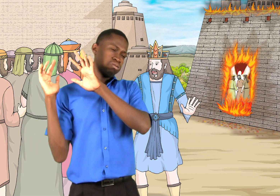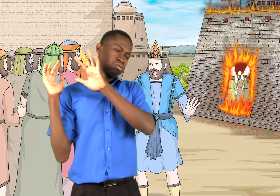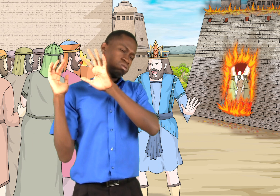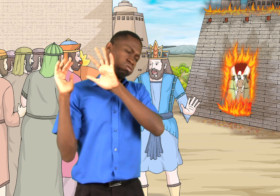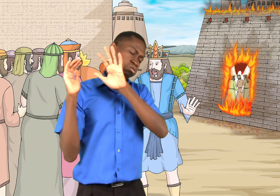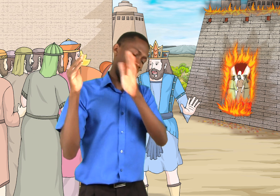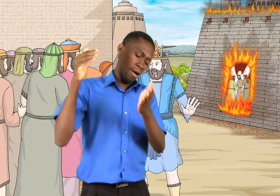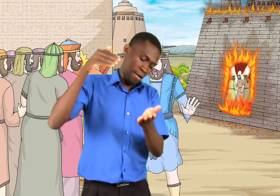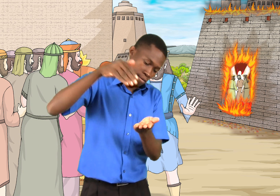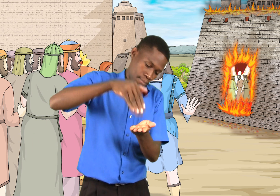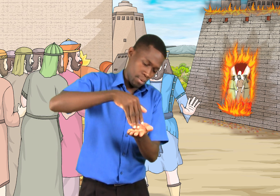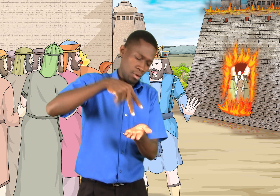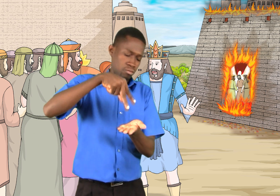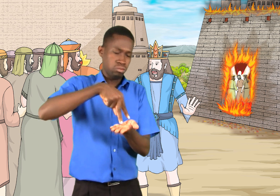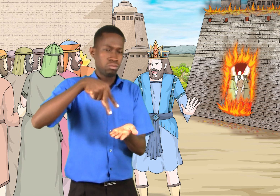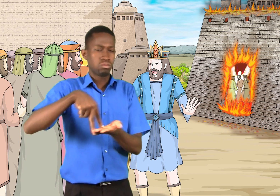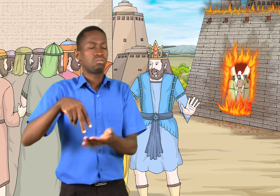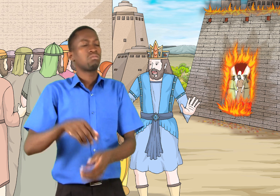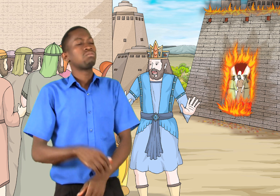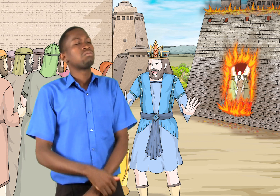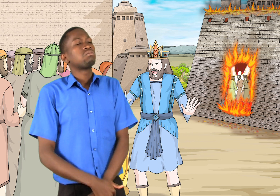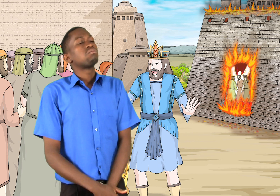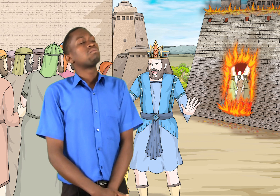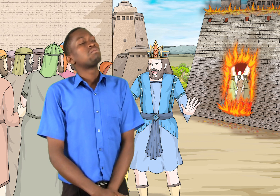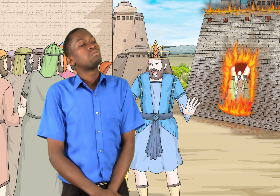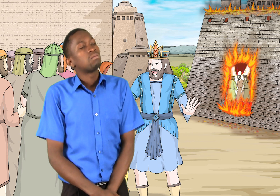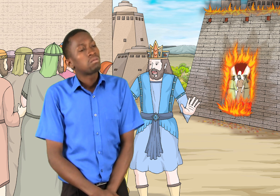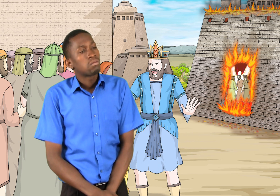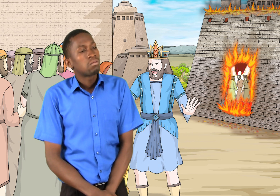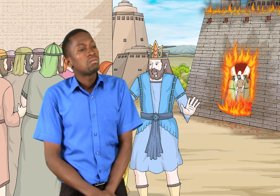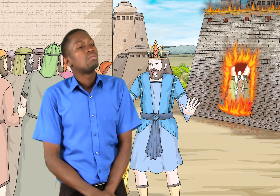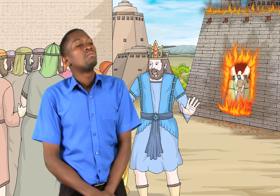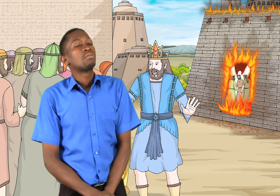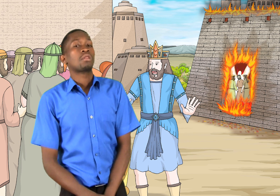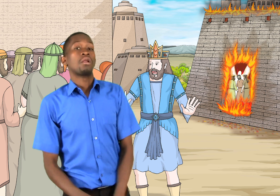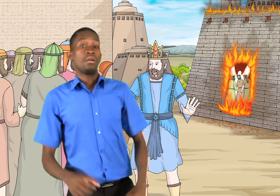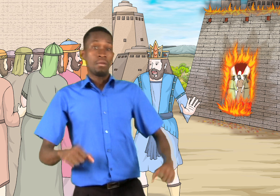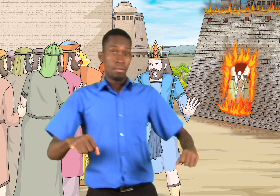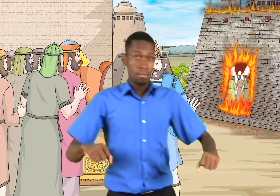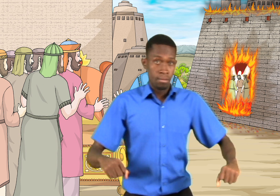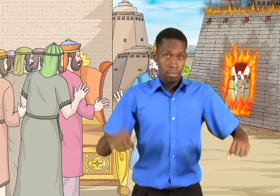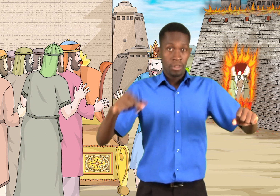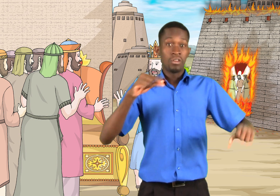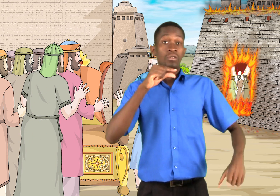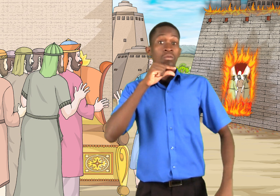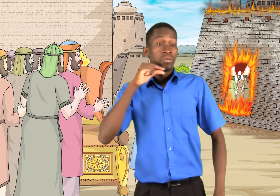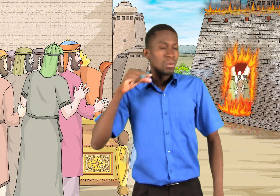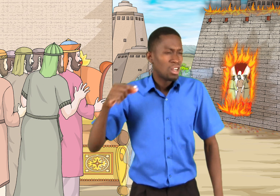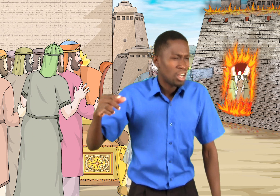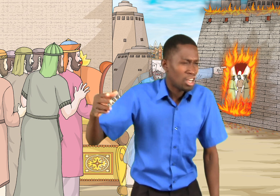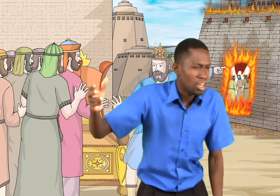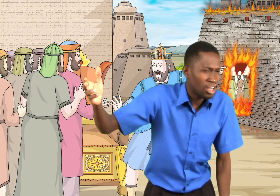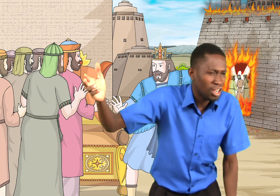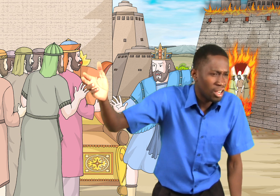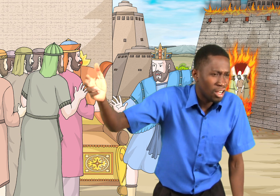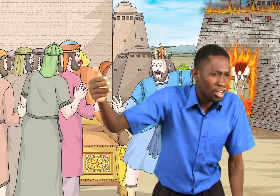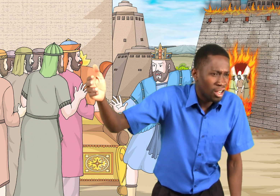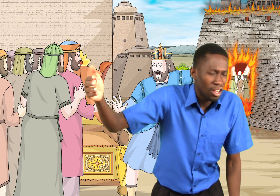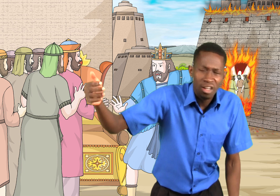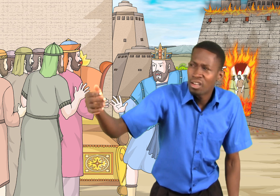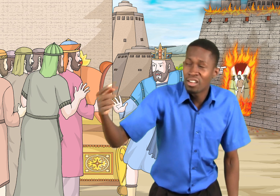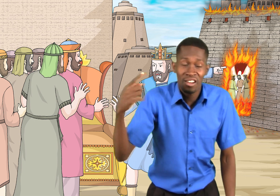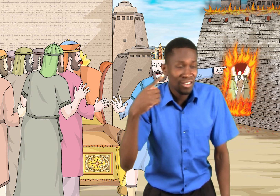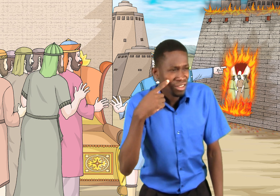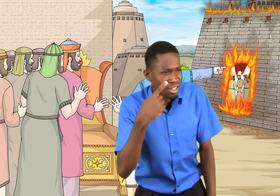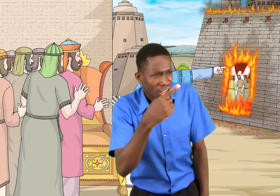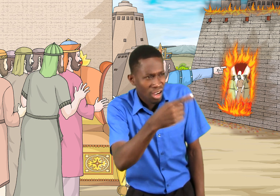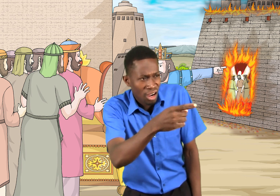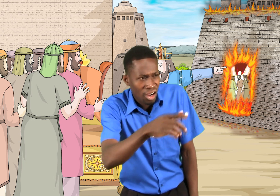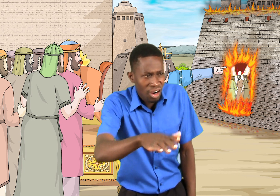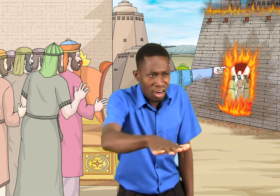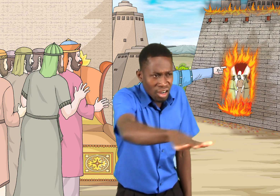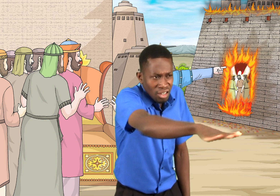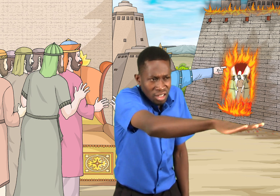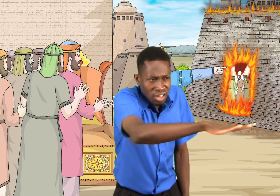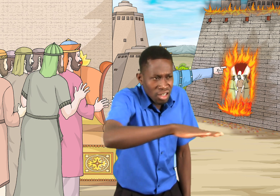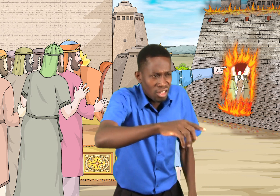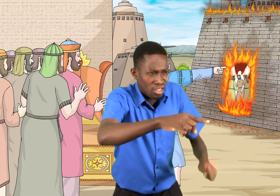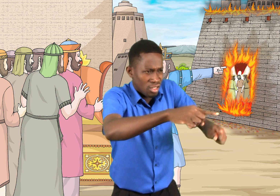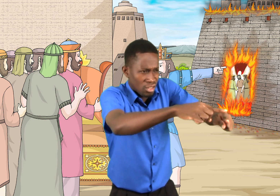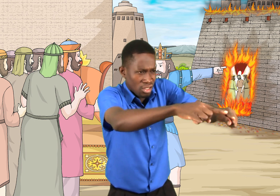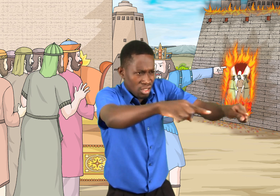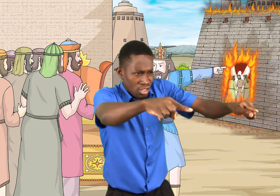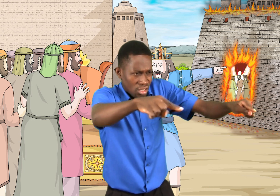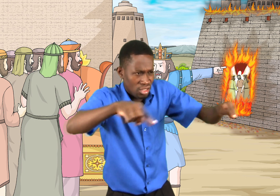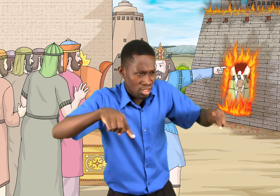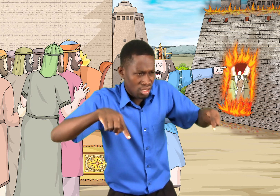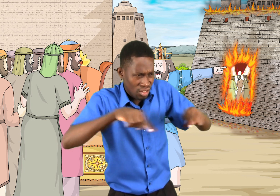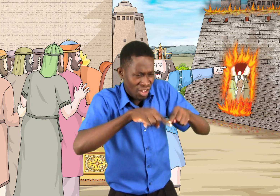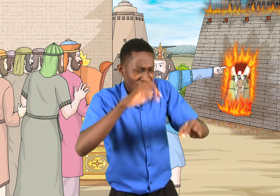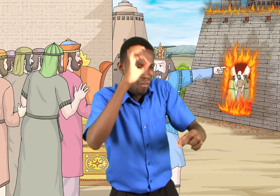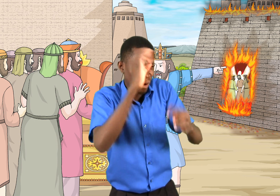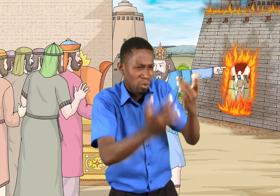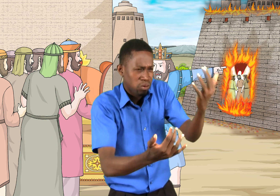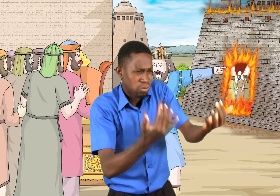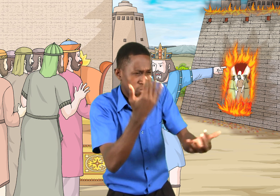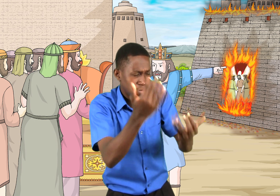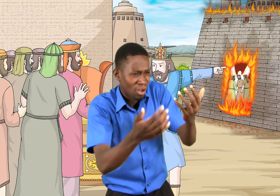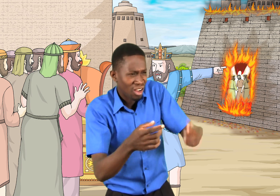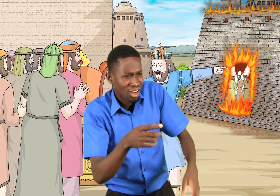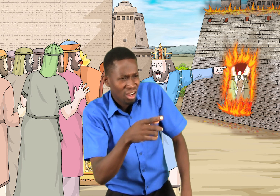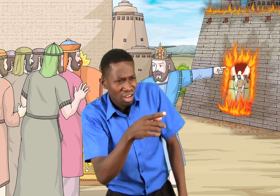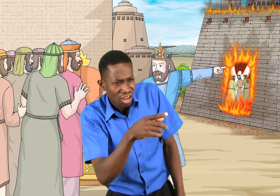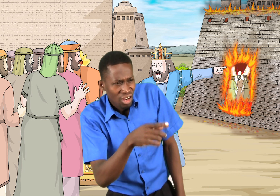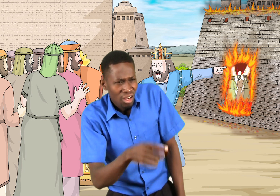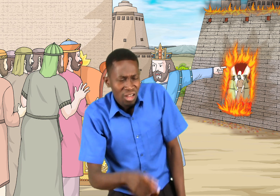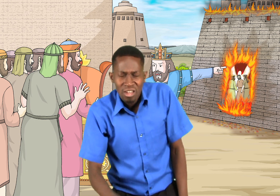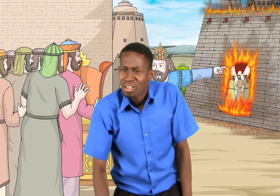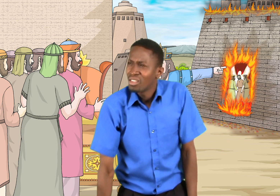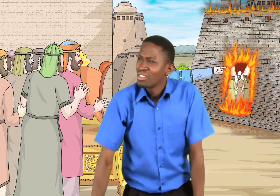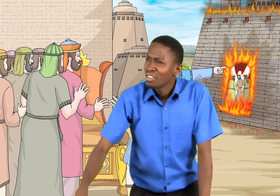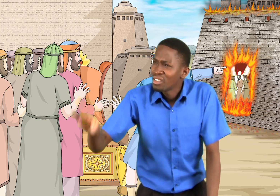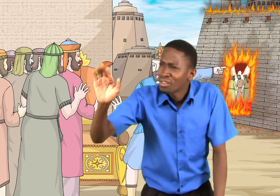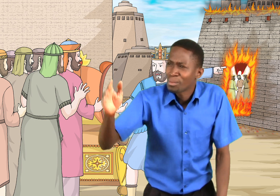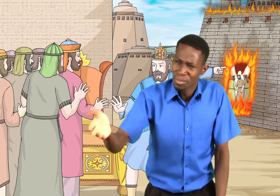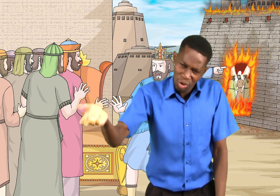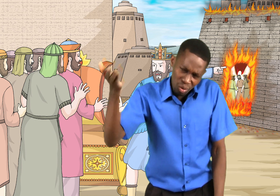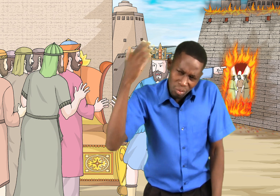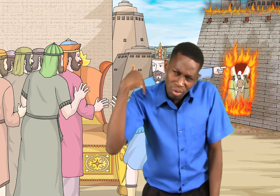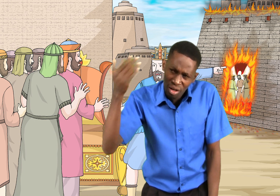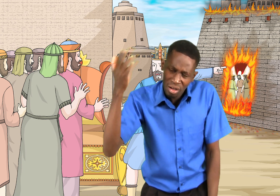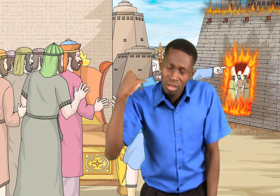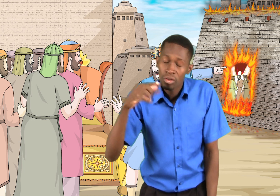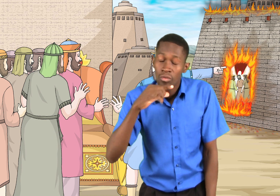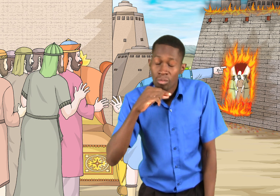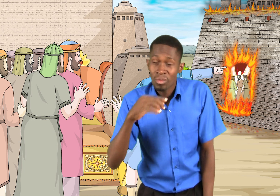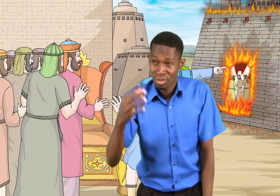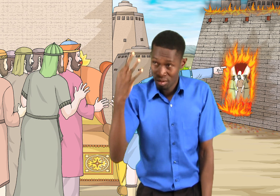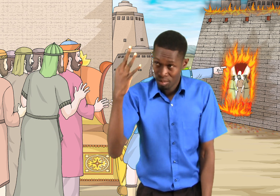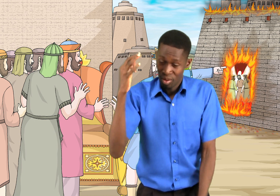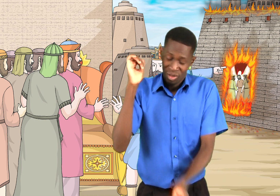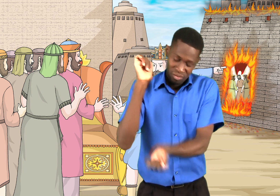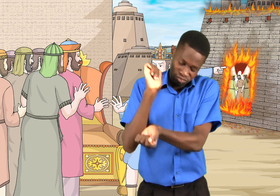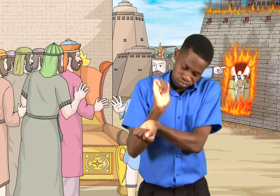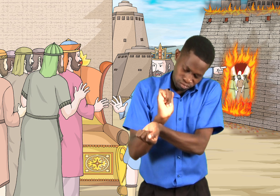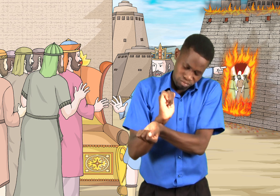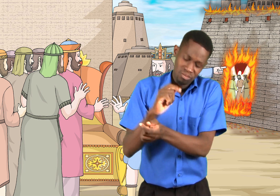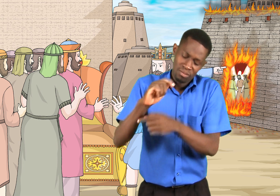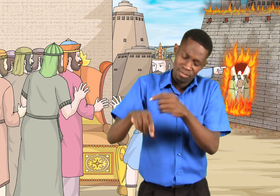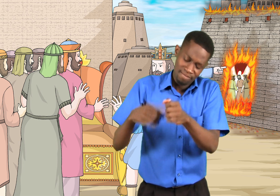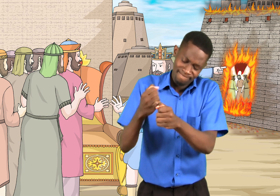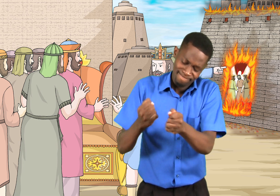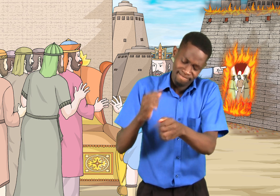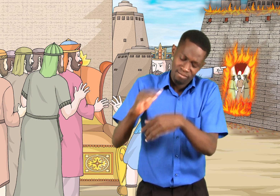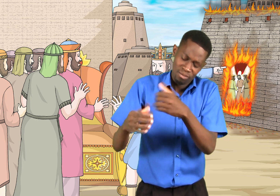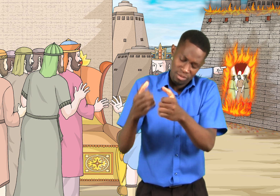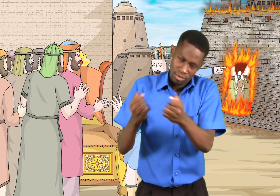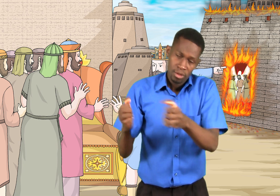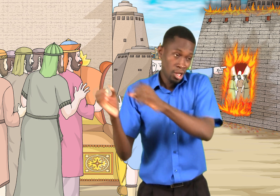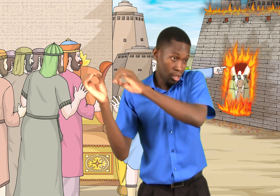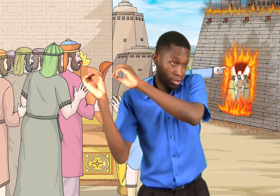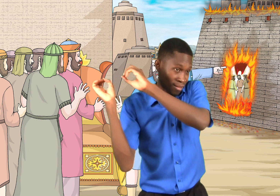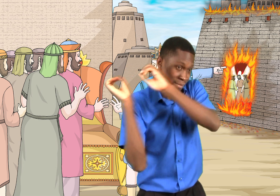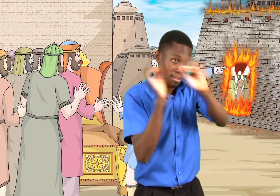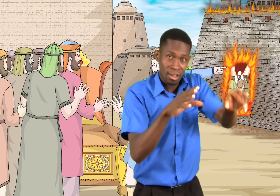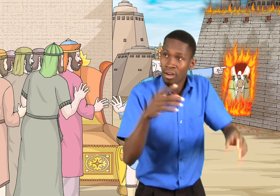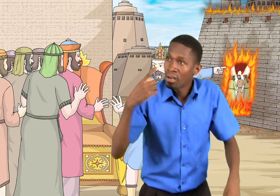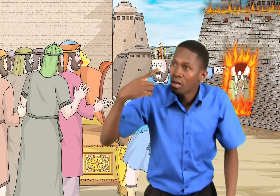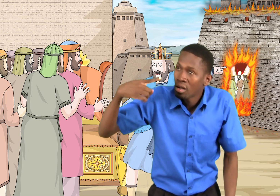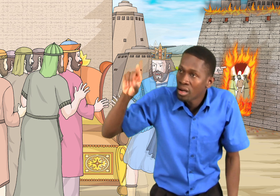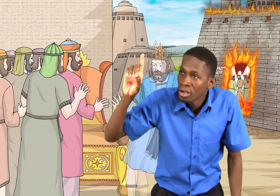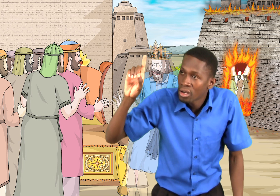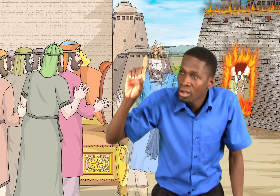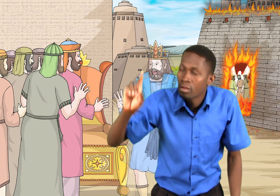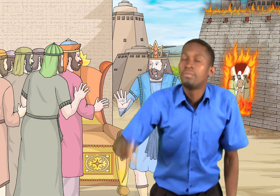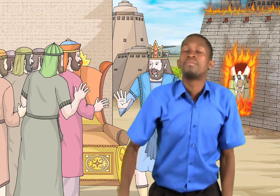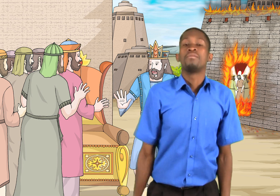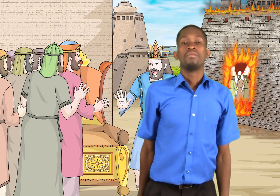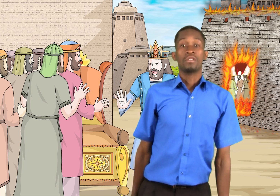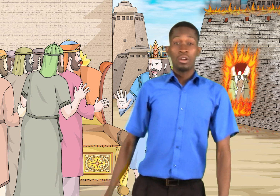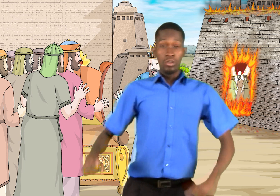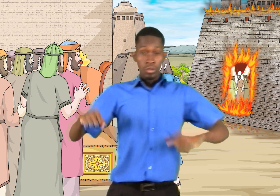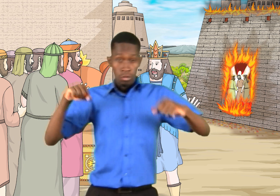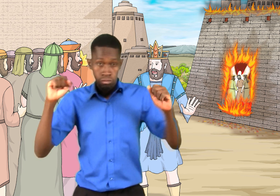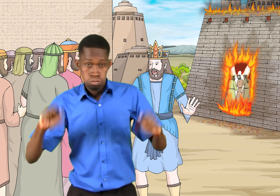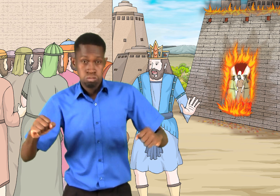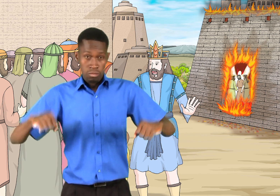“Certainly, O king,” they replied. “Look!” he exclaimed.